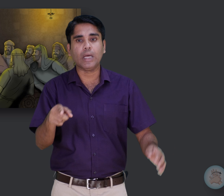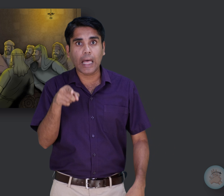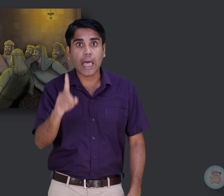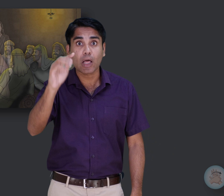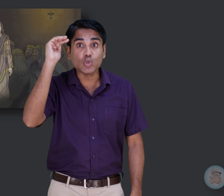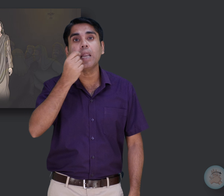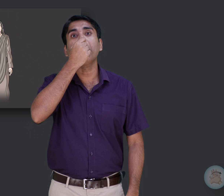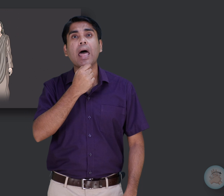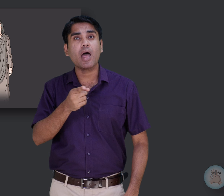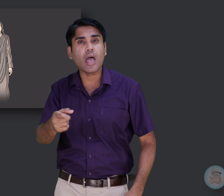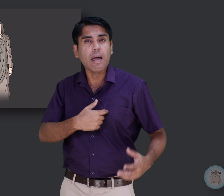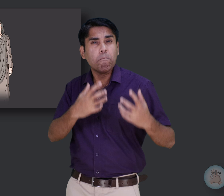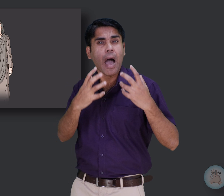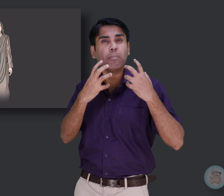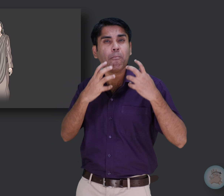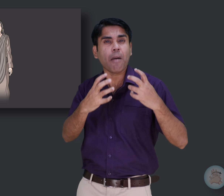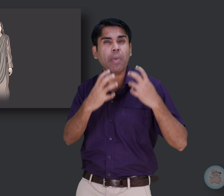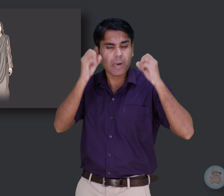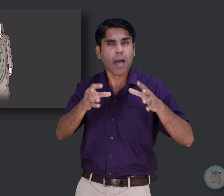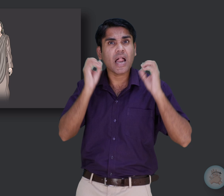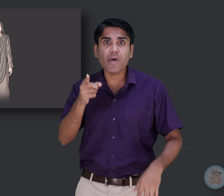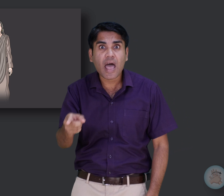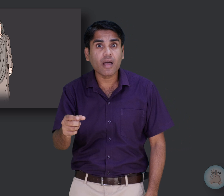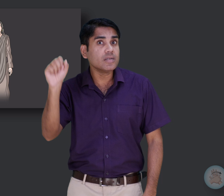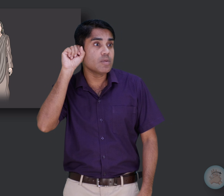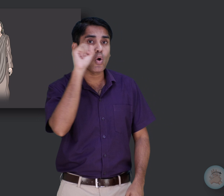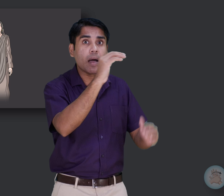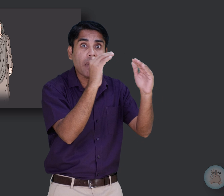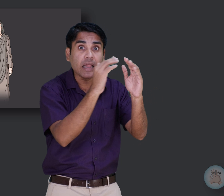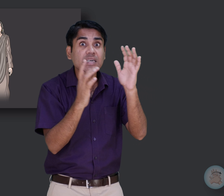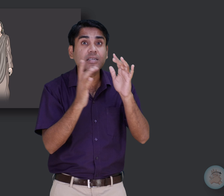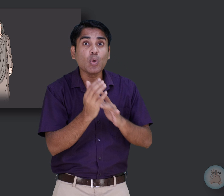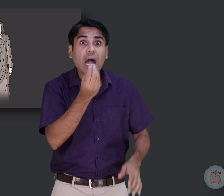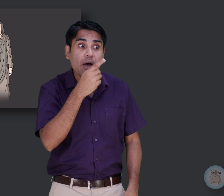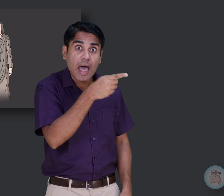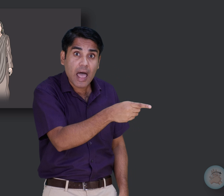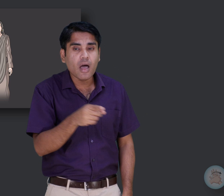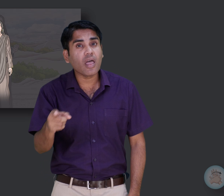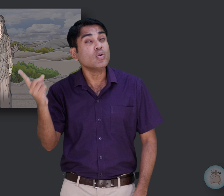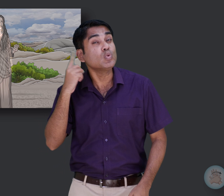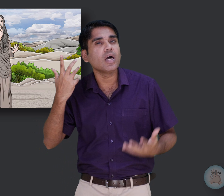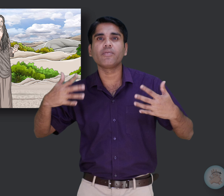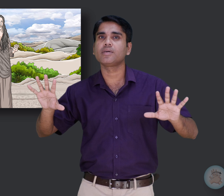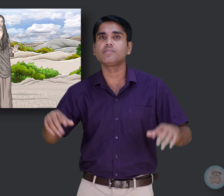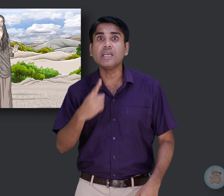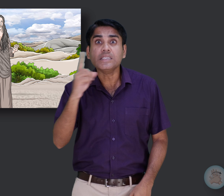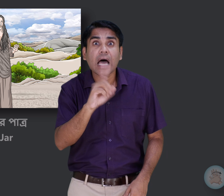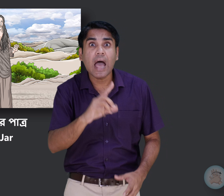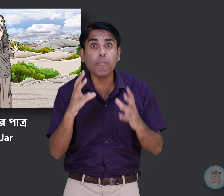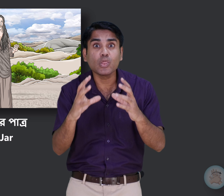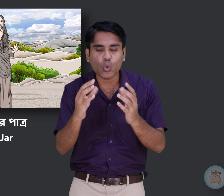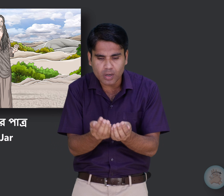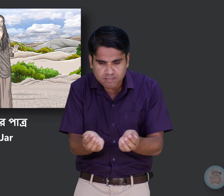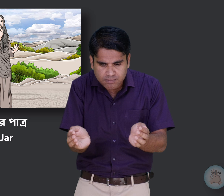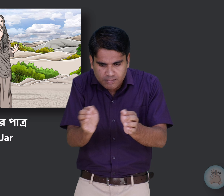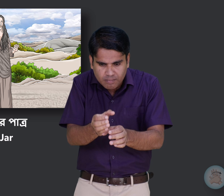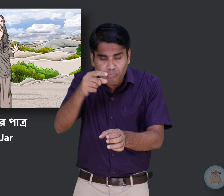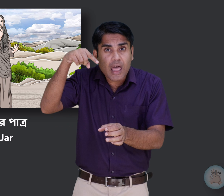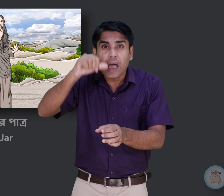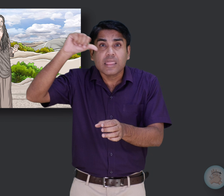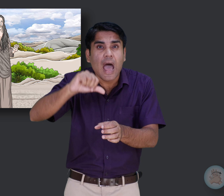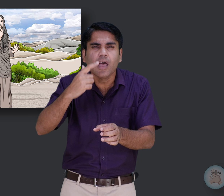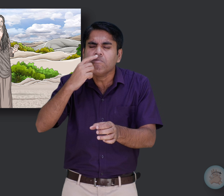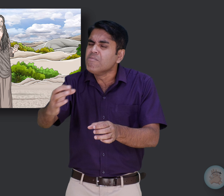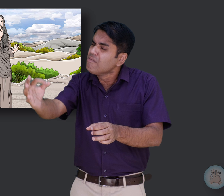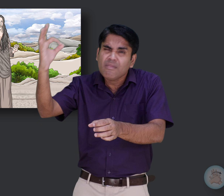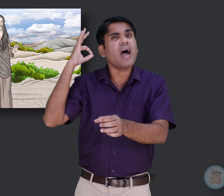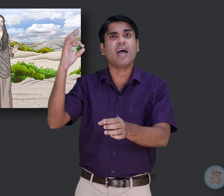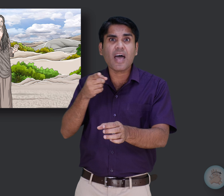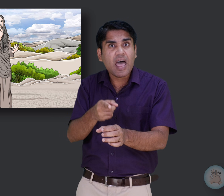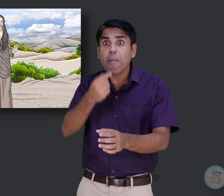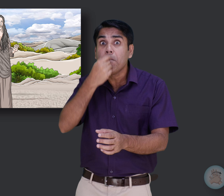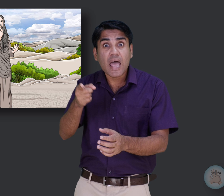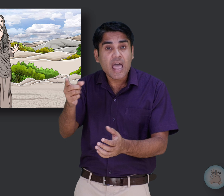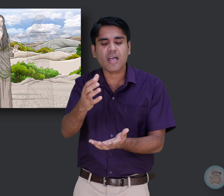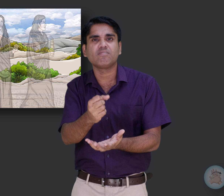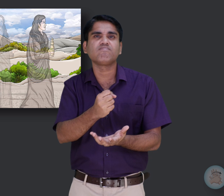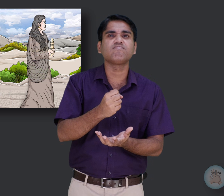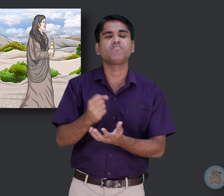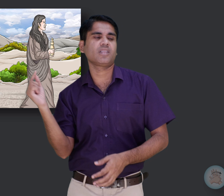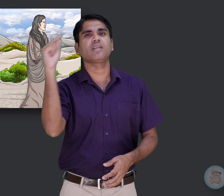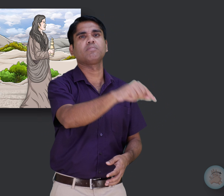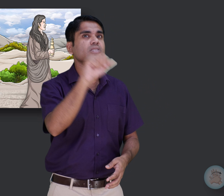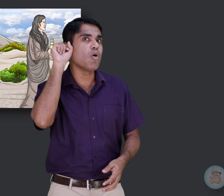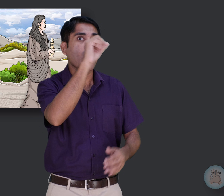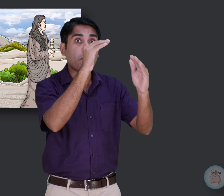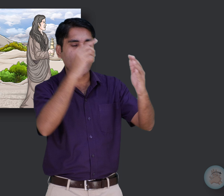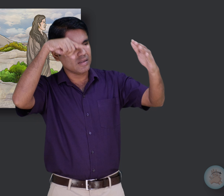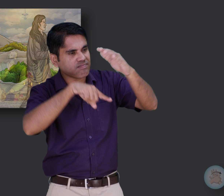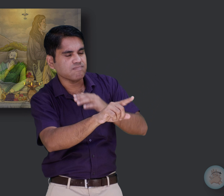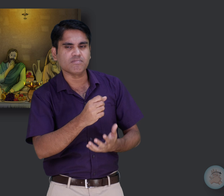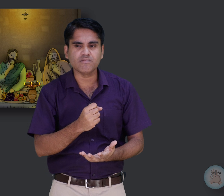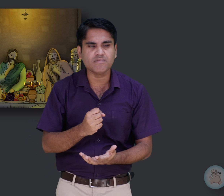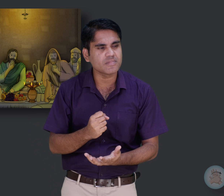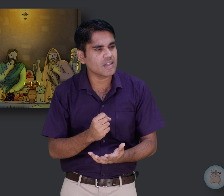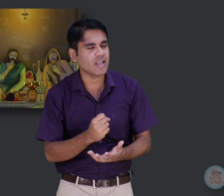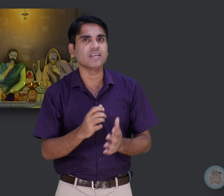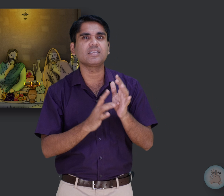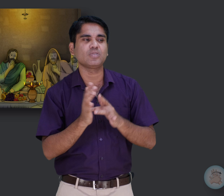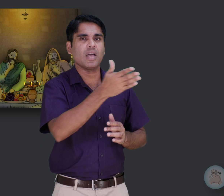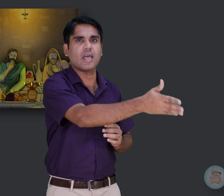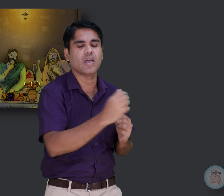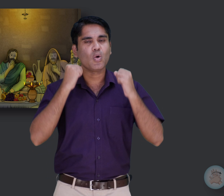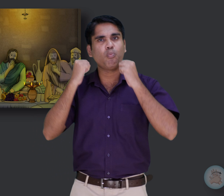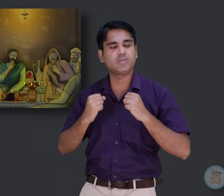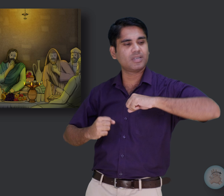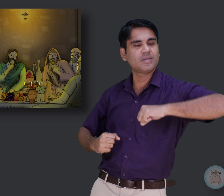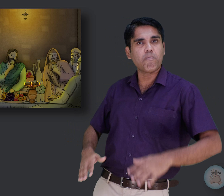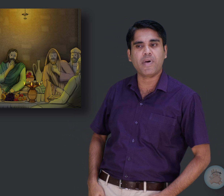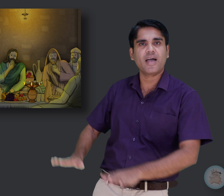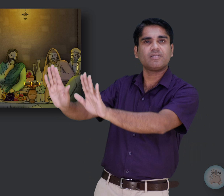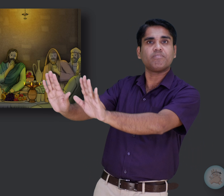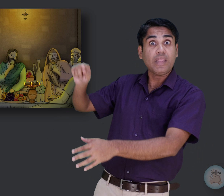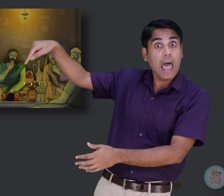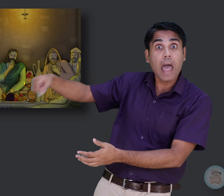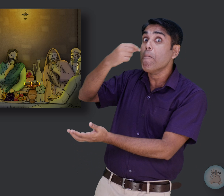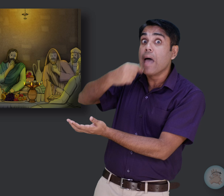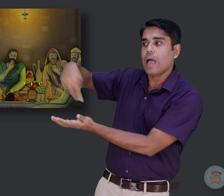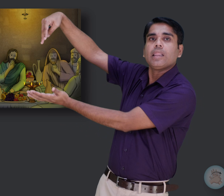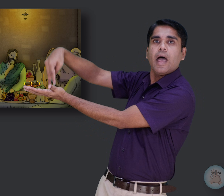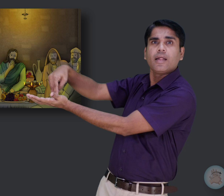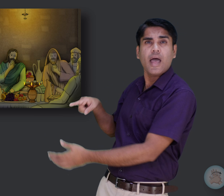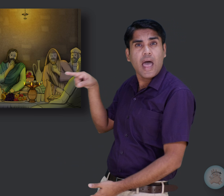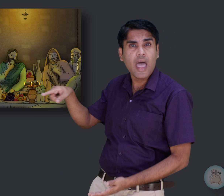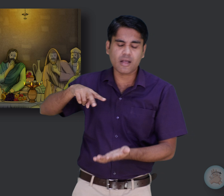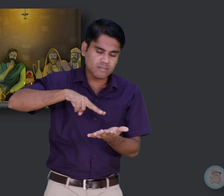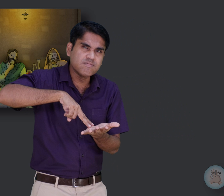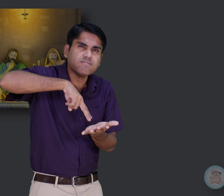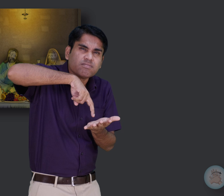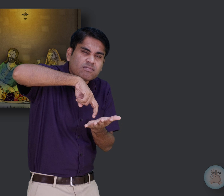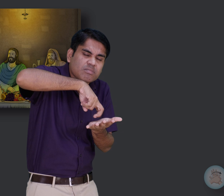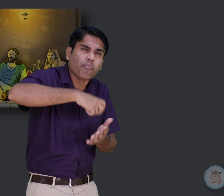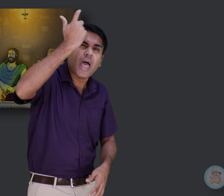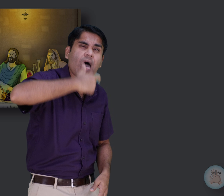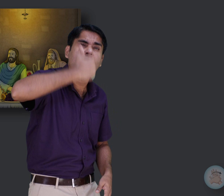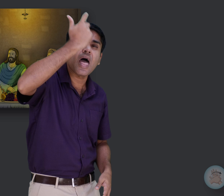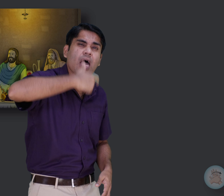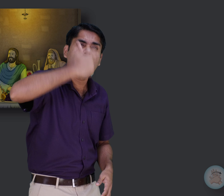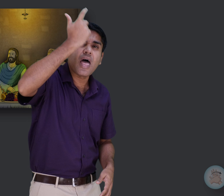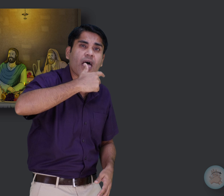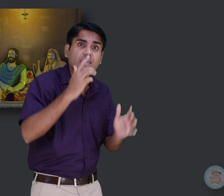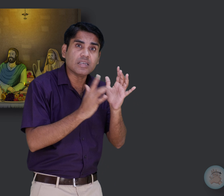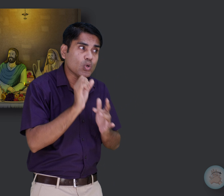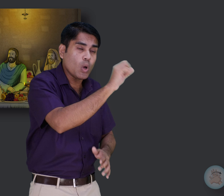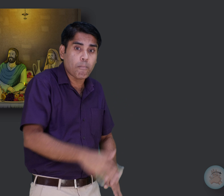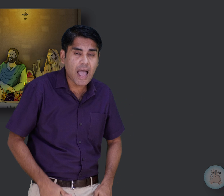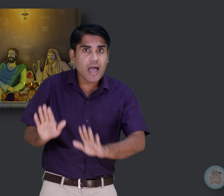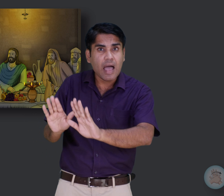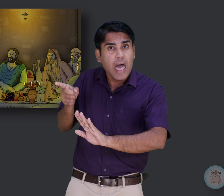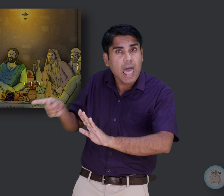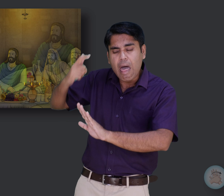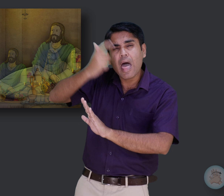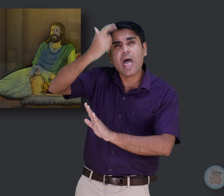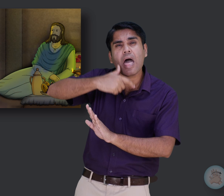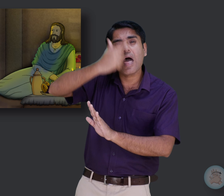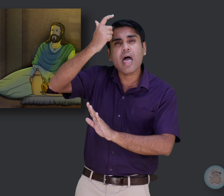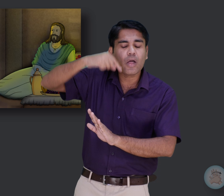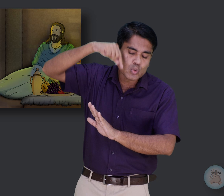When a sinful woman from that town learned that Jesus was dining there, she brought an alabaster jar of perfume.